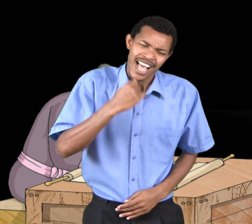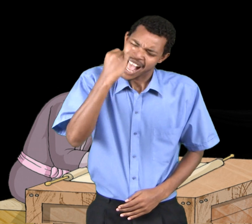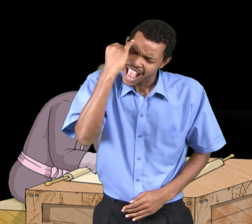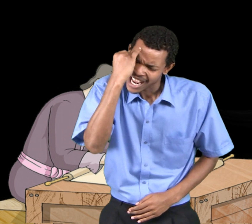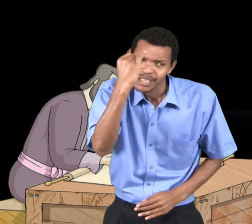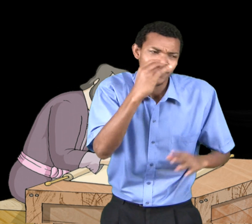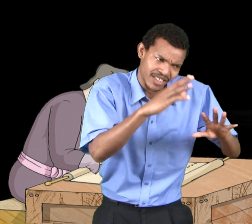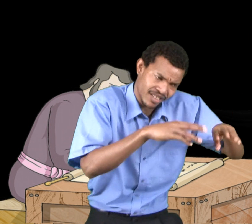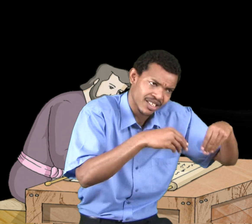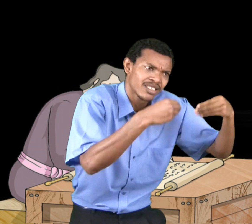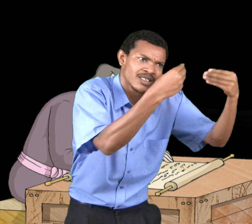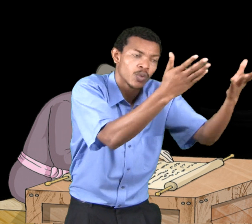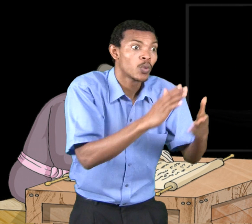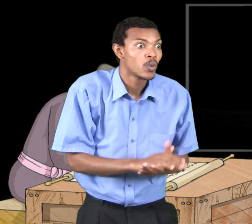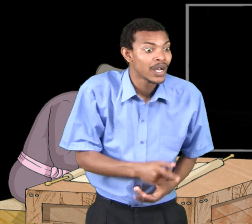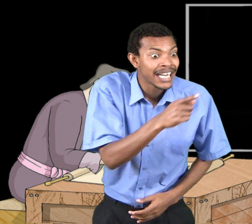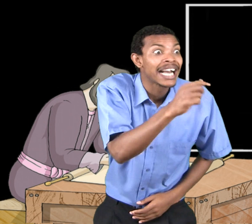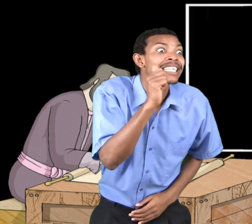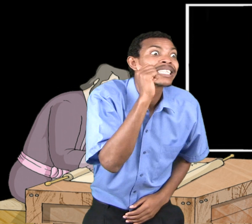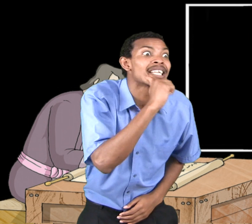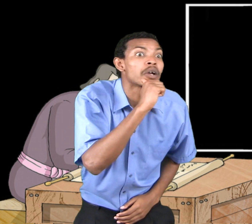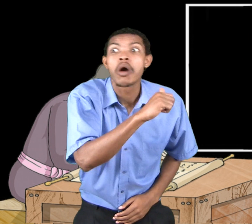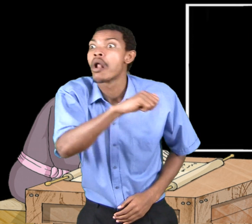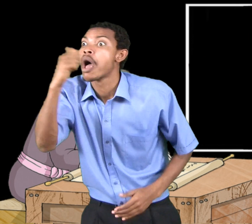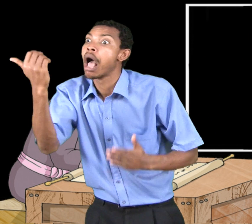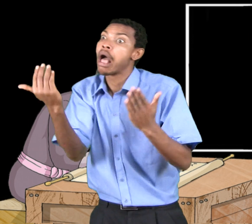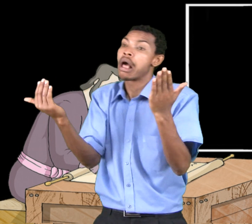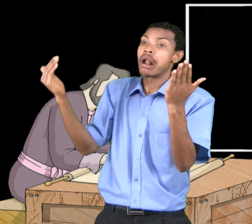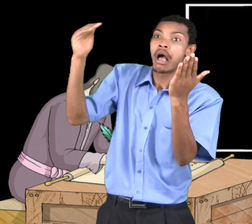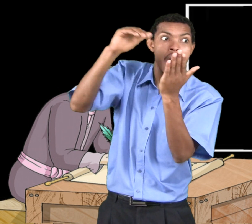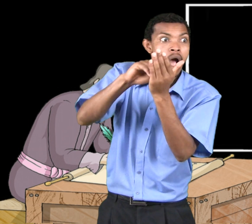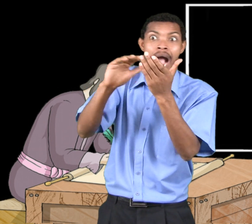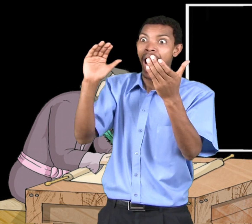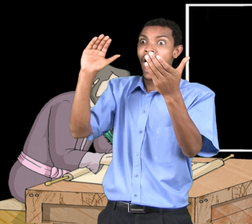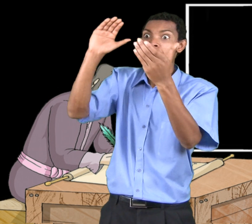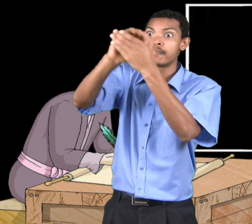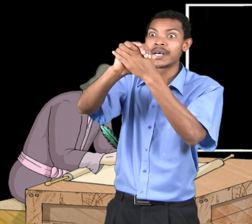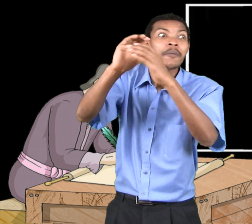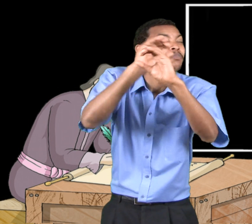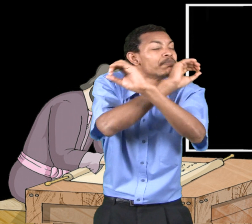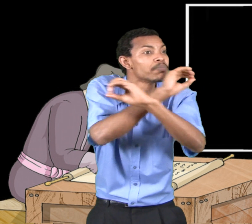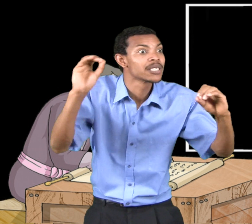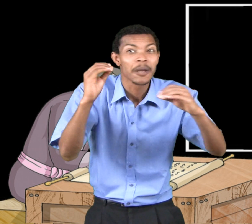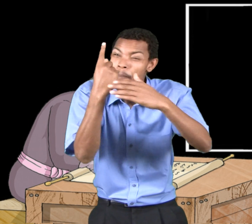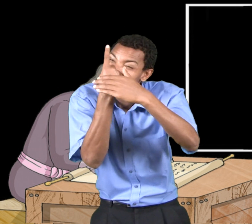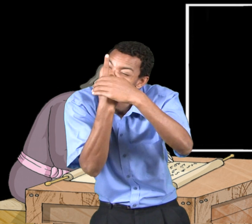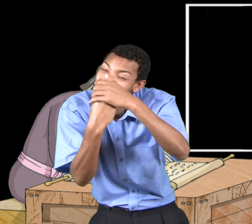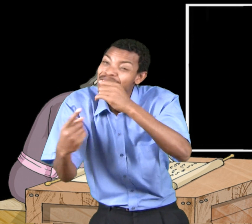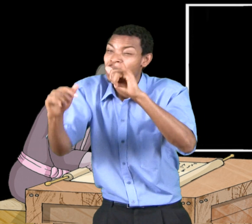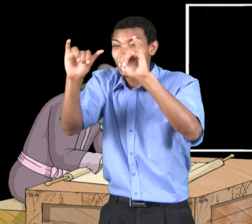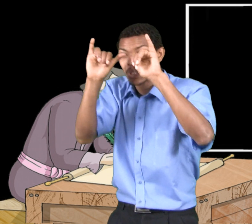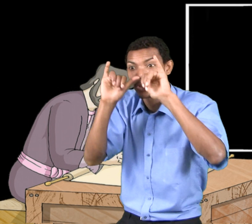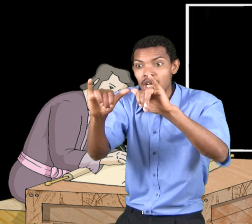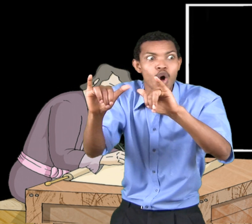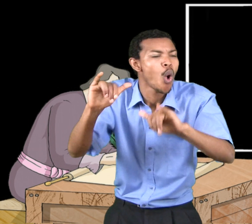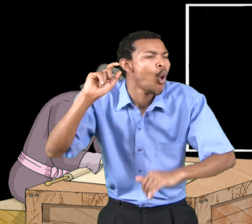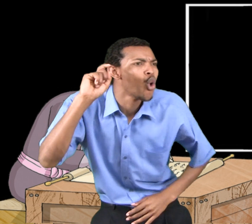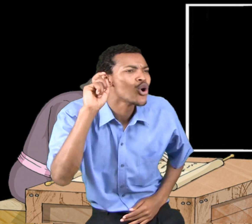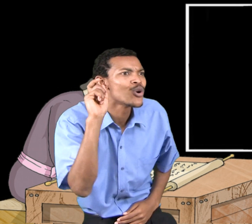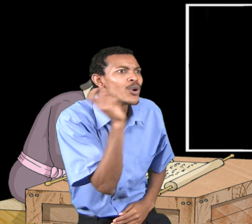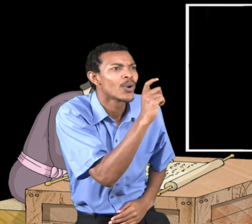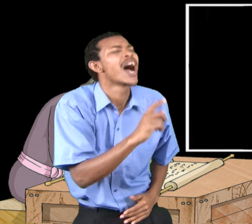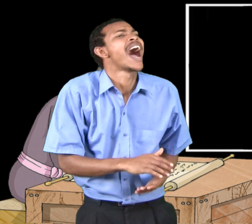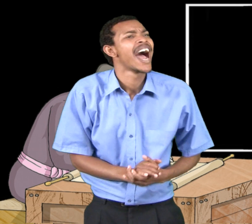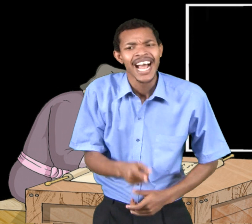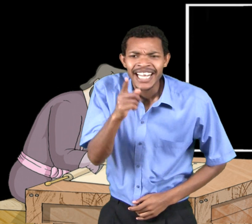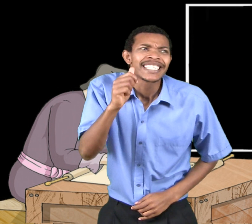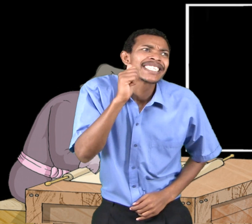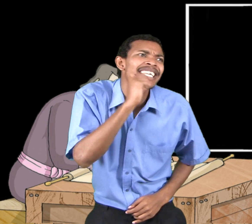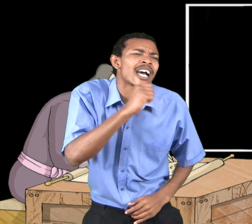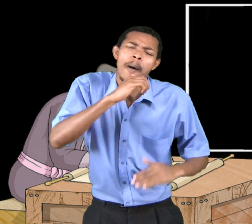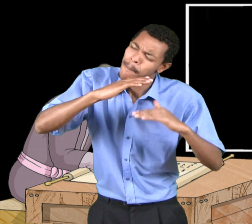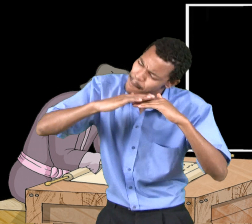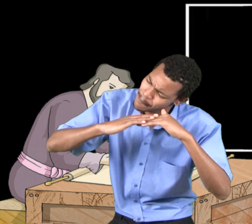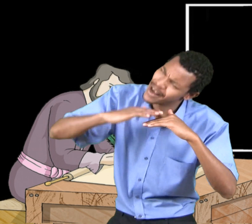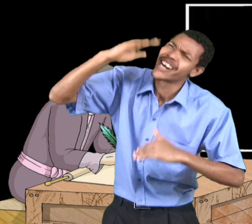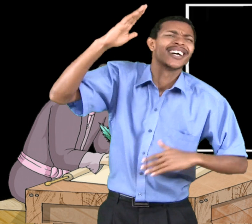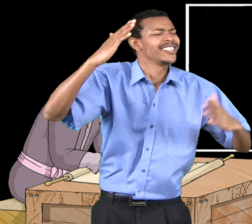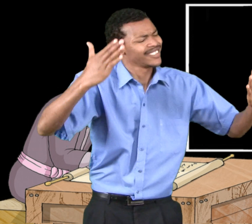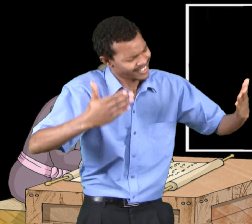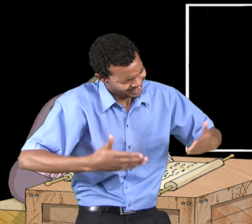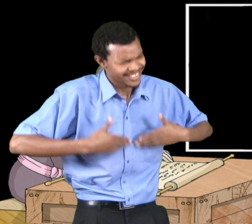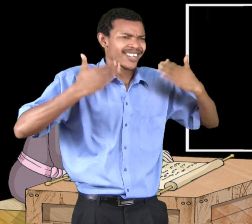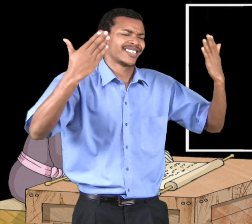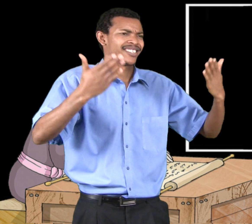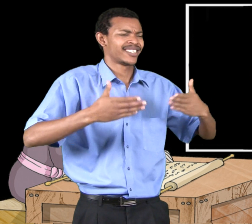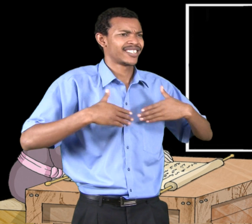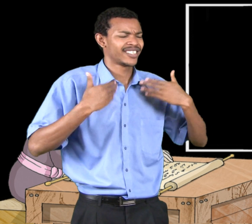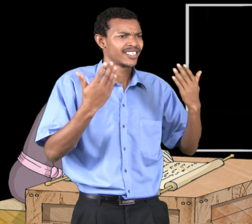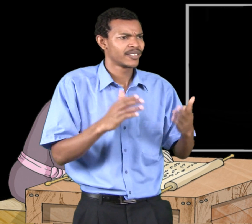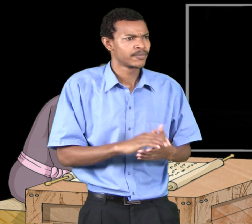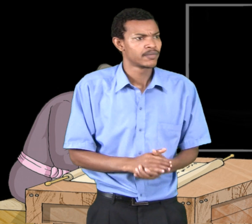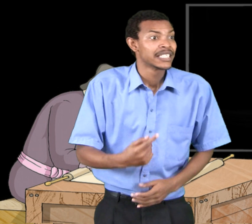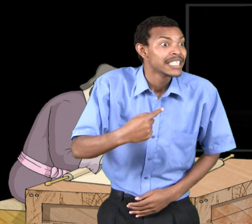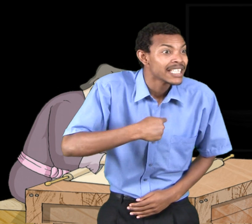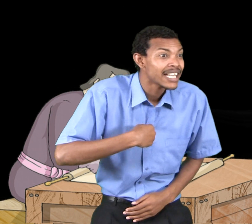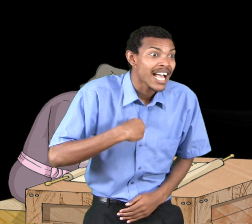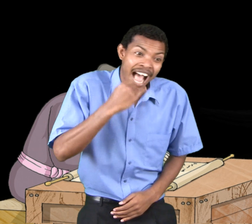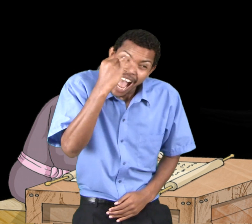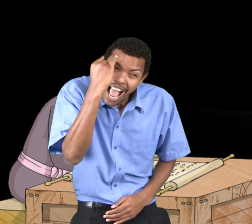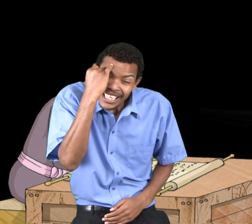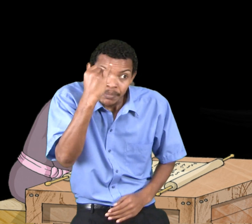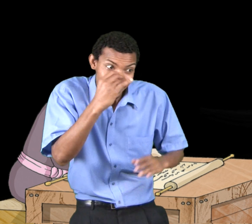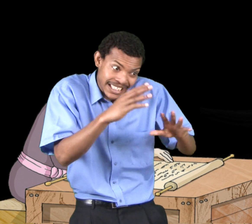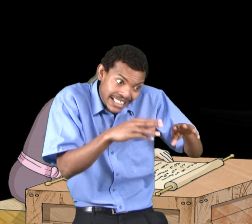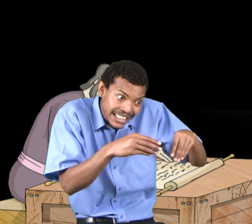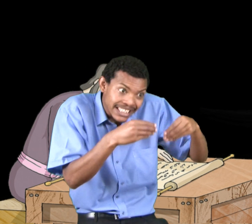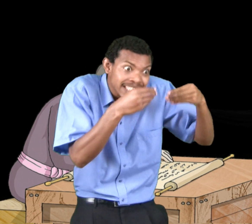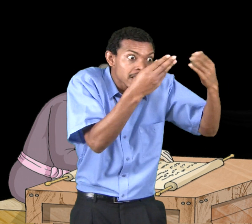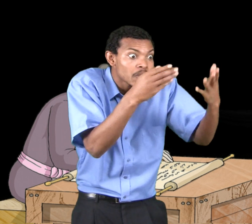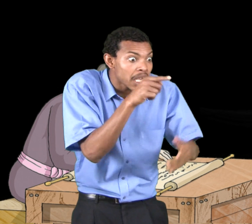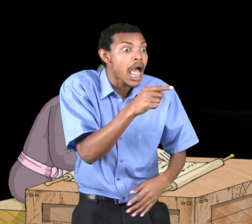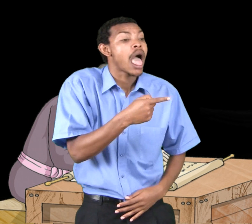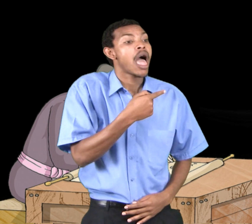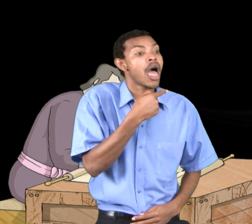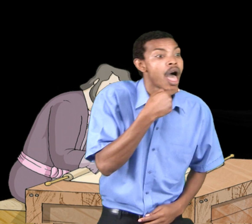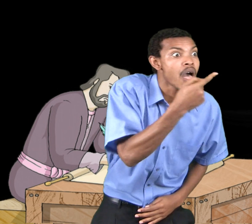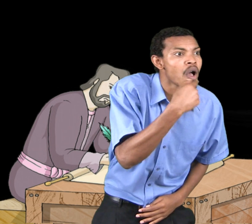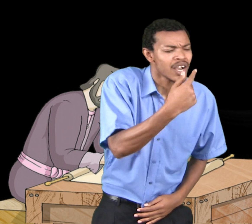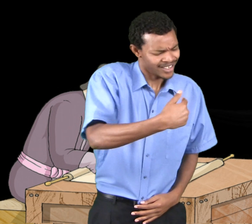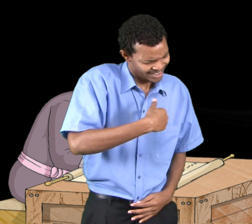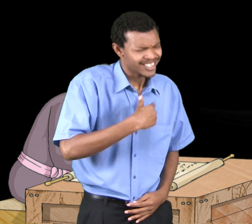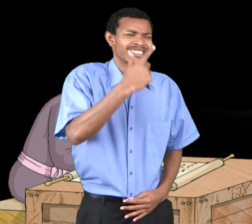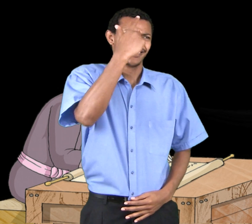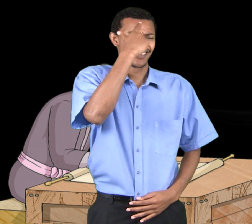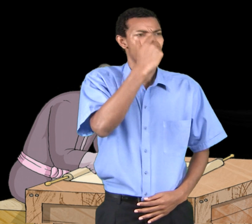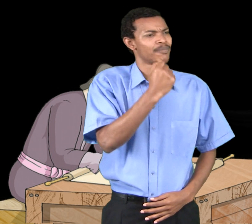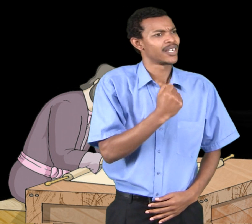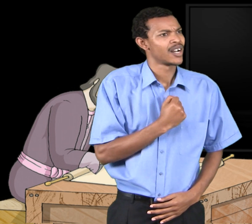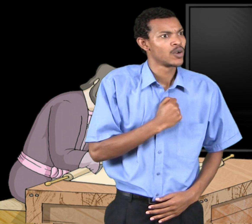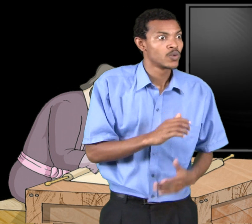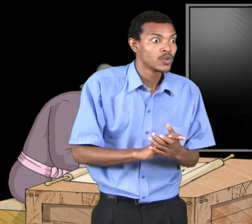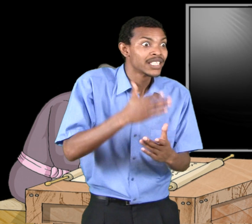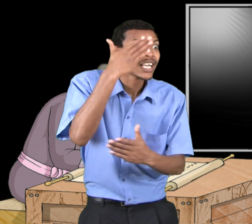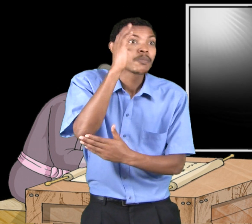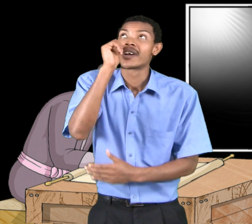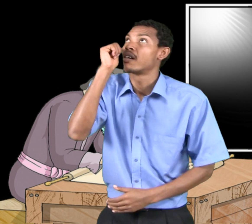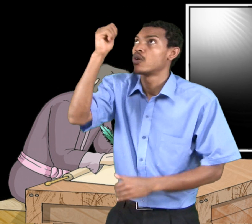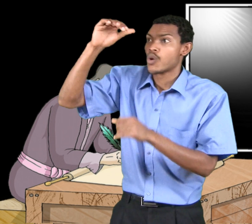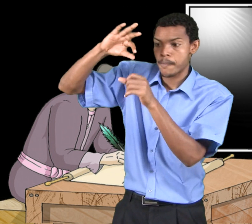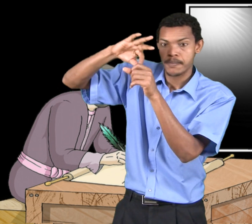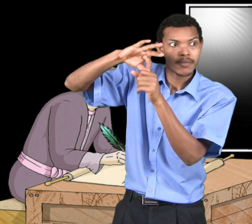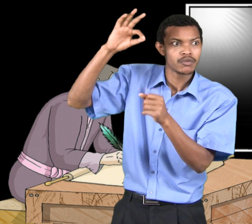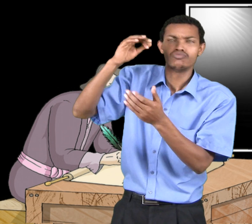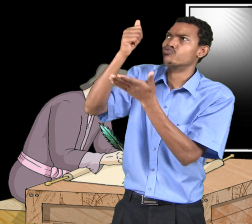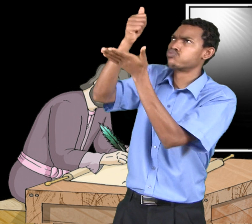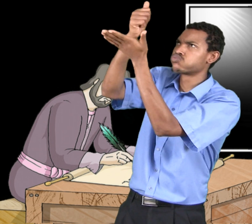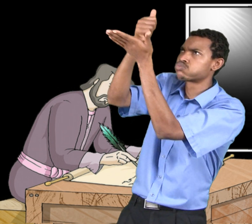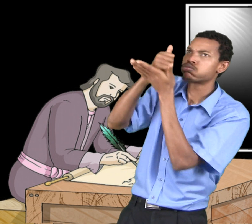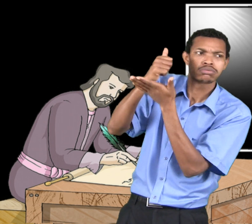In my judgment, however, she is happier if she remains as she is.